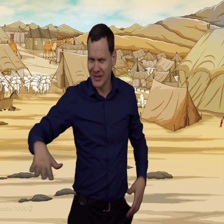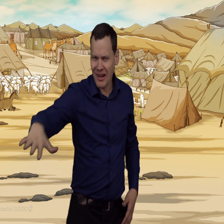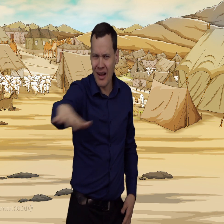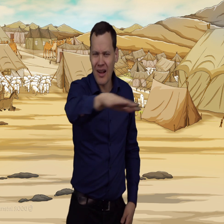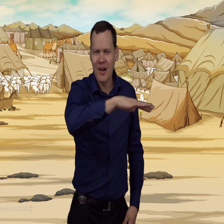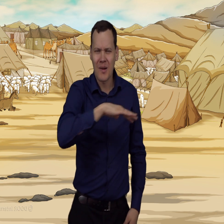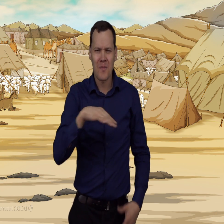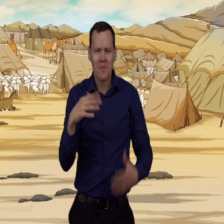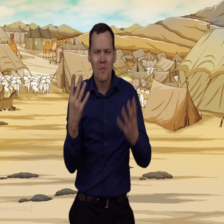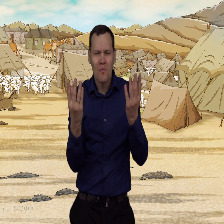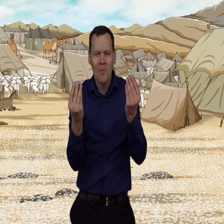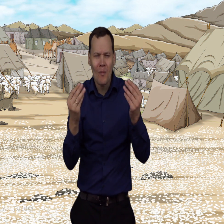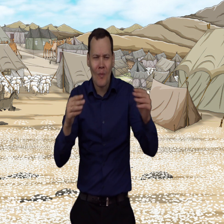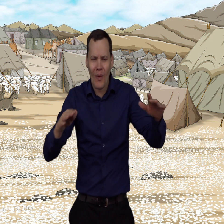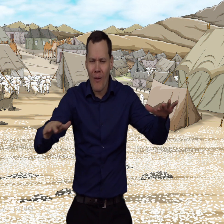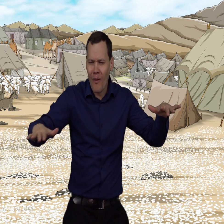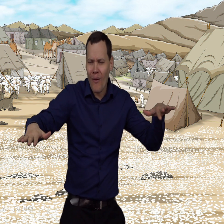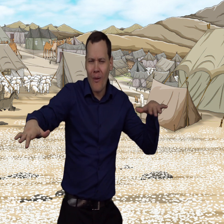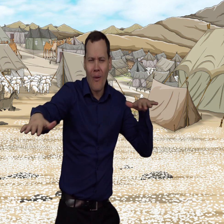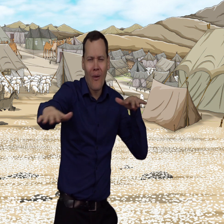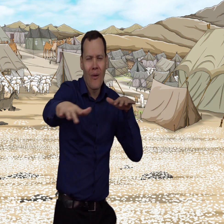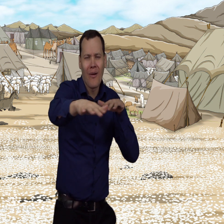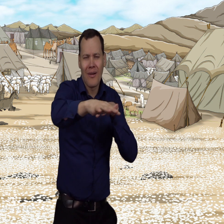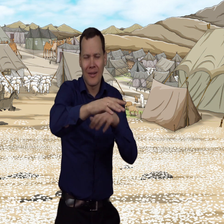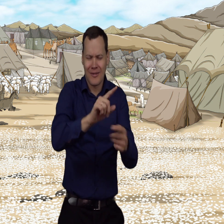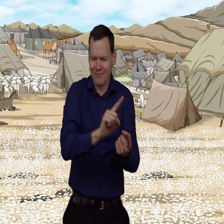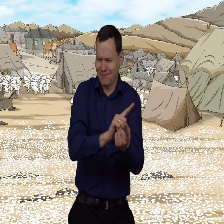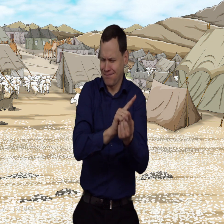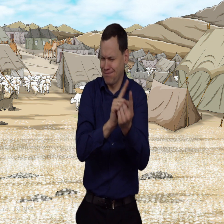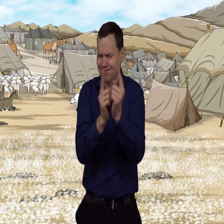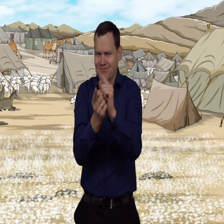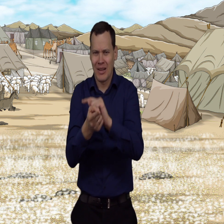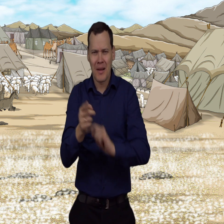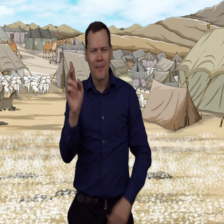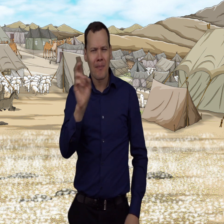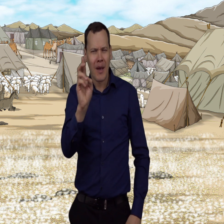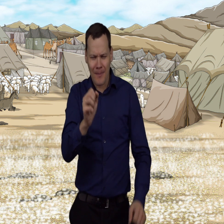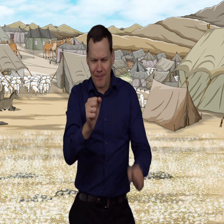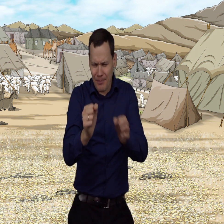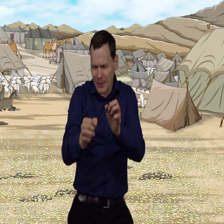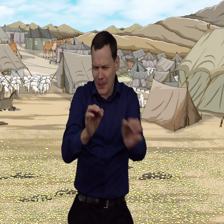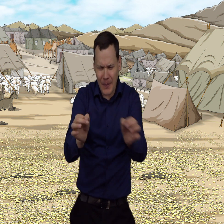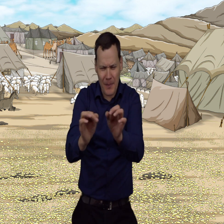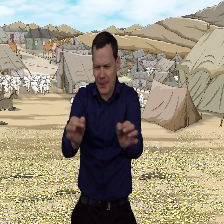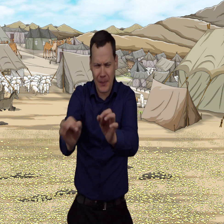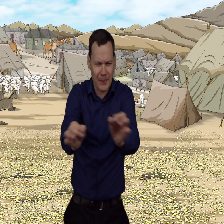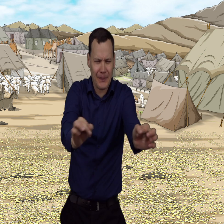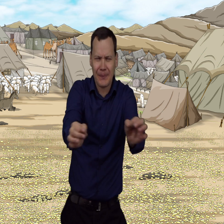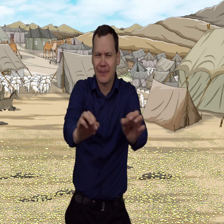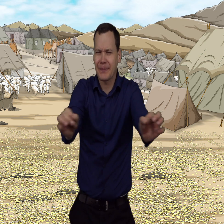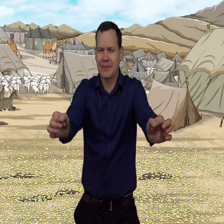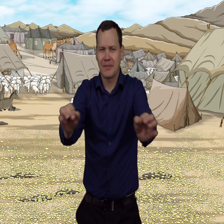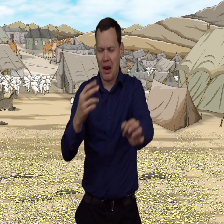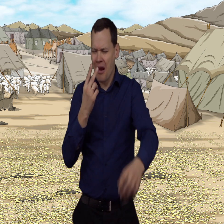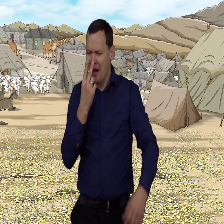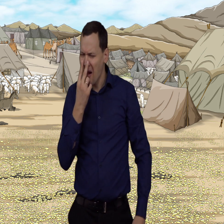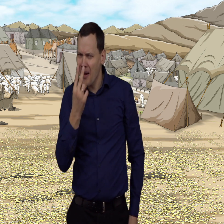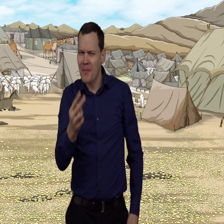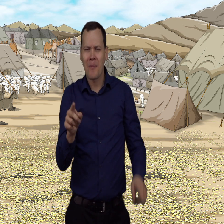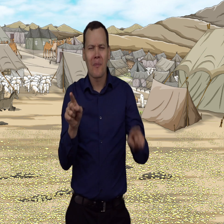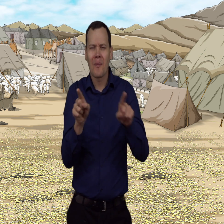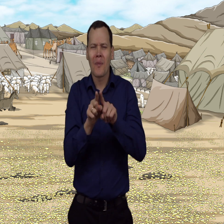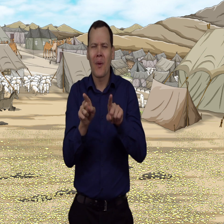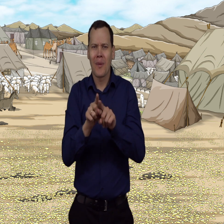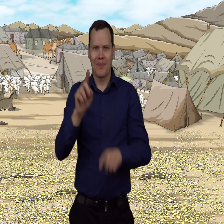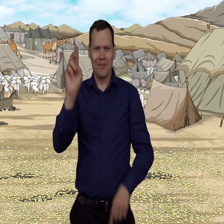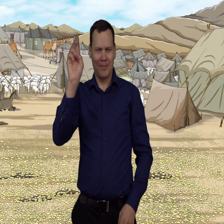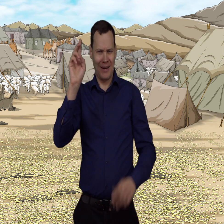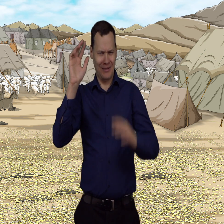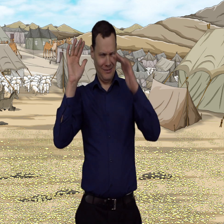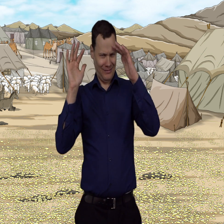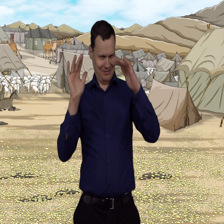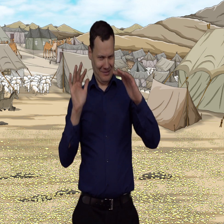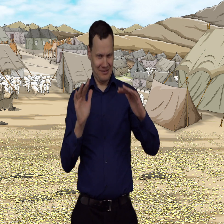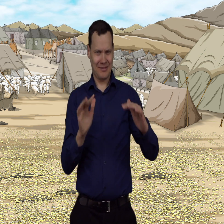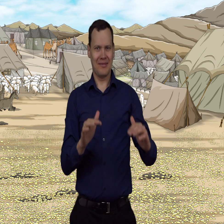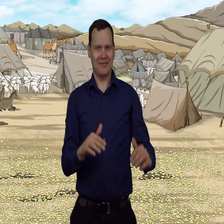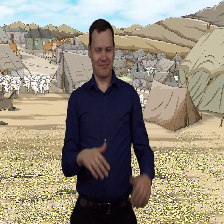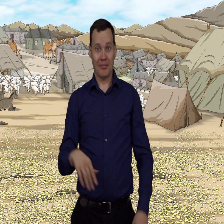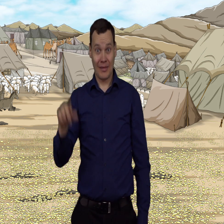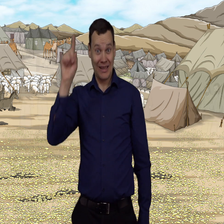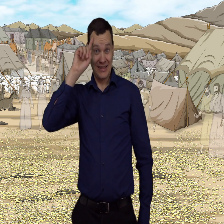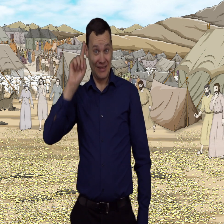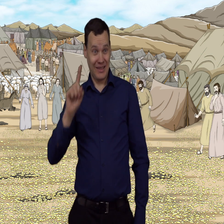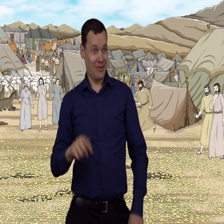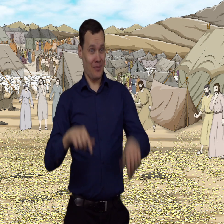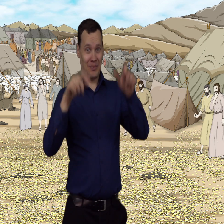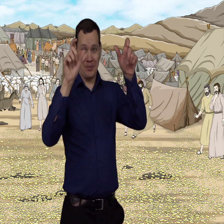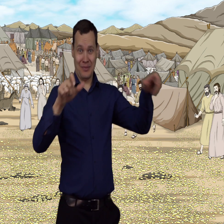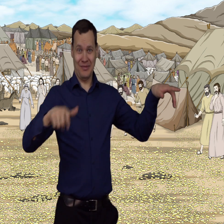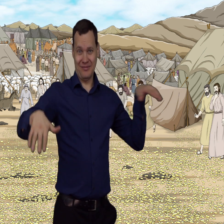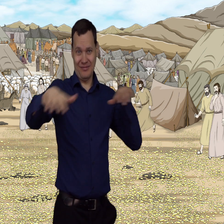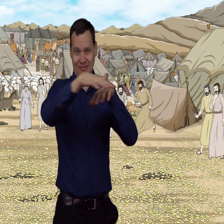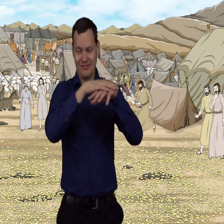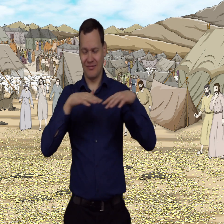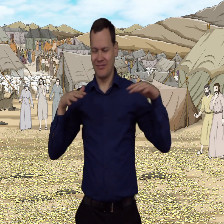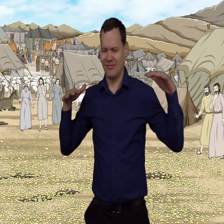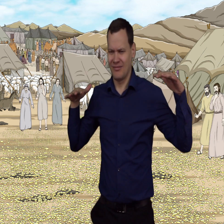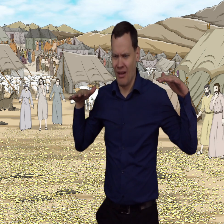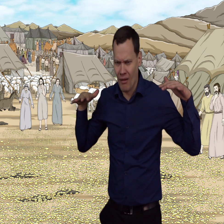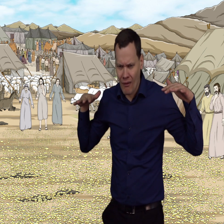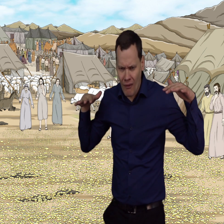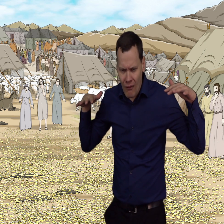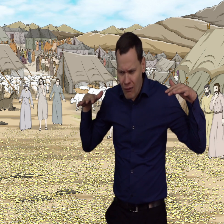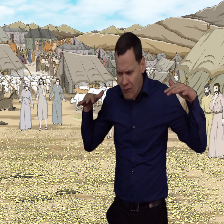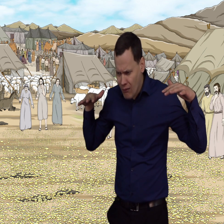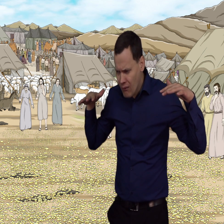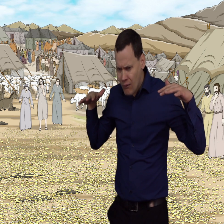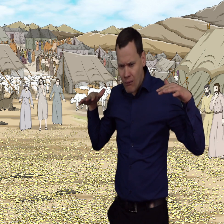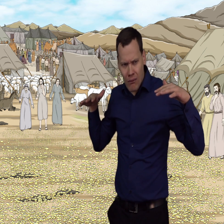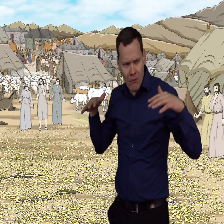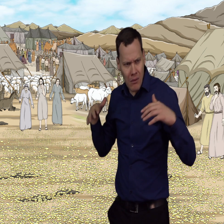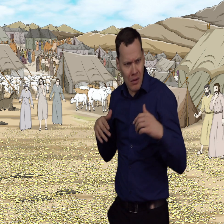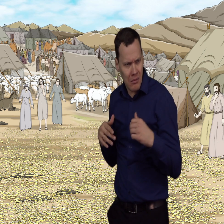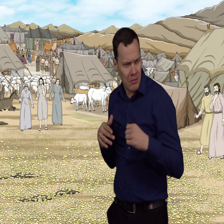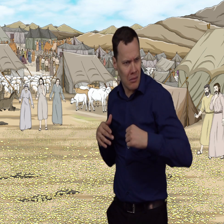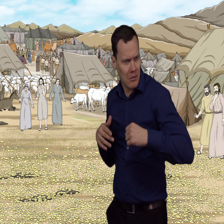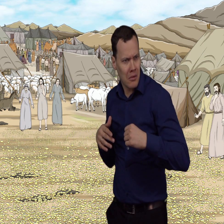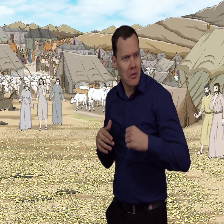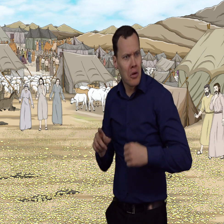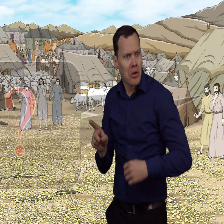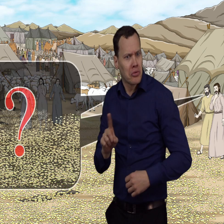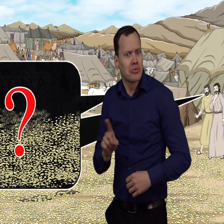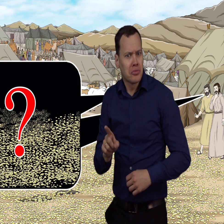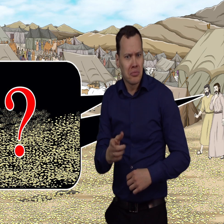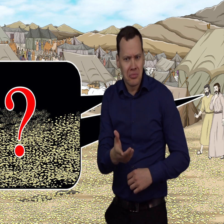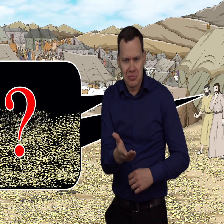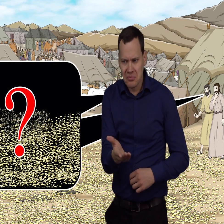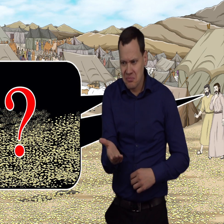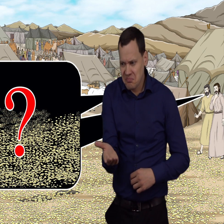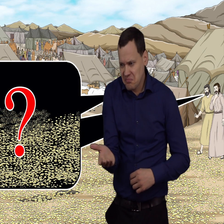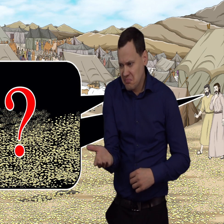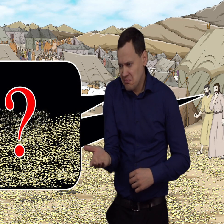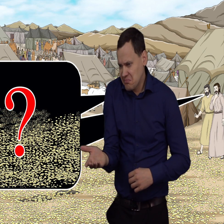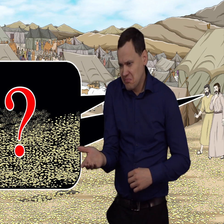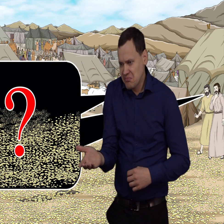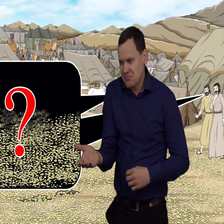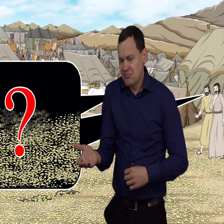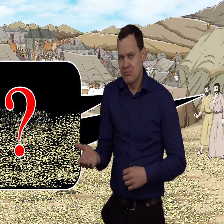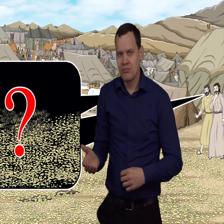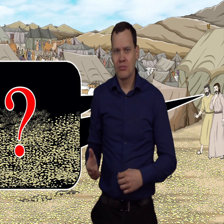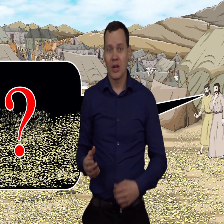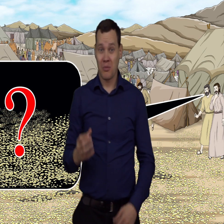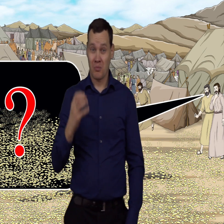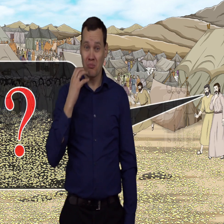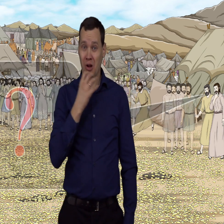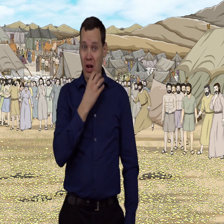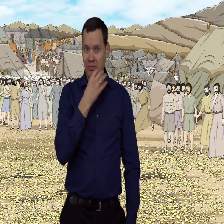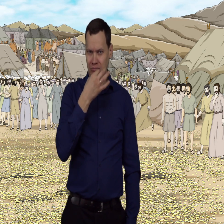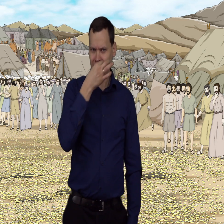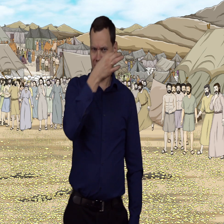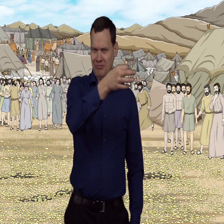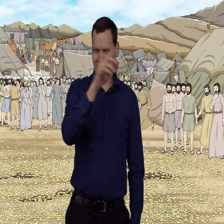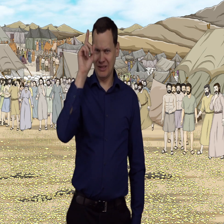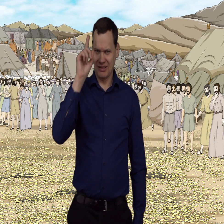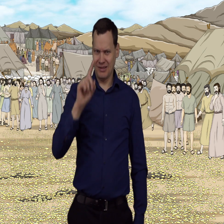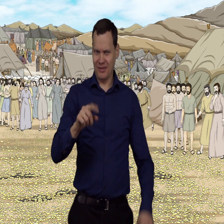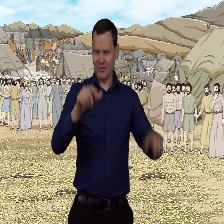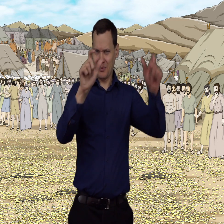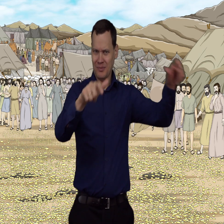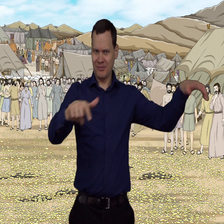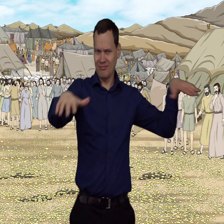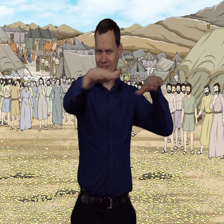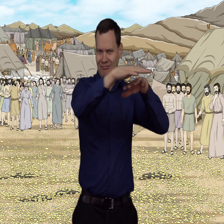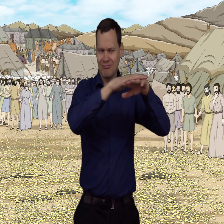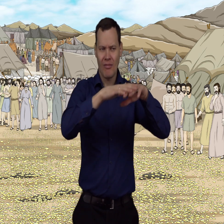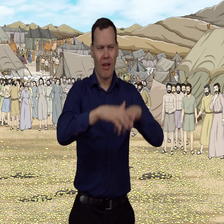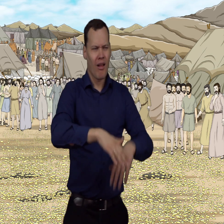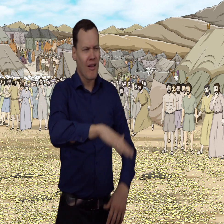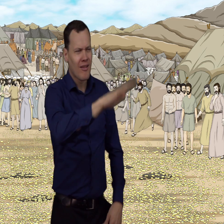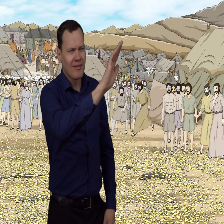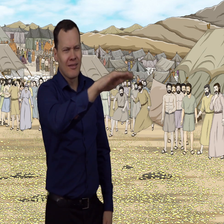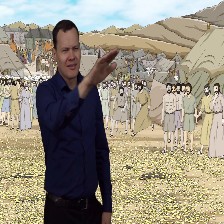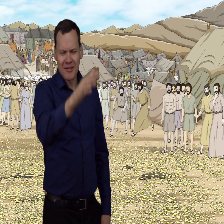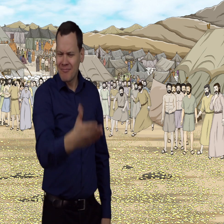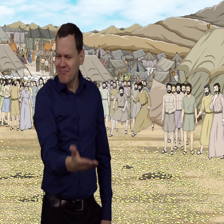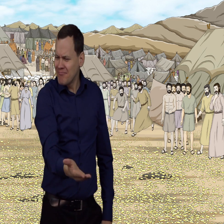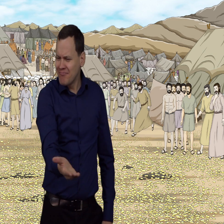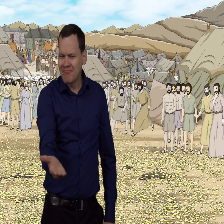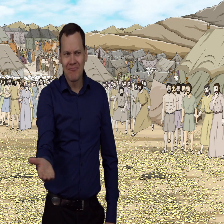When the layer of dew had evaporated, there were thin flakes on the desert floor, as fine as frost on the ground. When the Israelites saw it, they asked one another, “What is it?” For they did not know what it was.